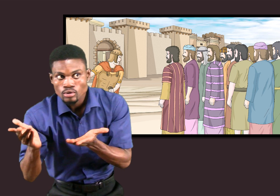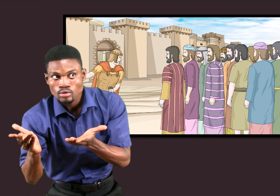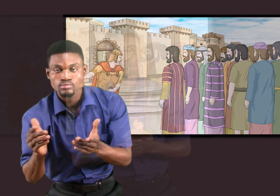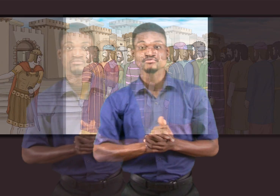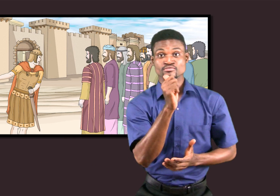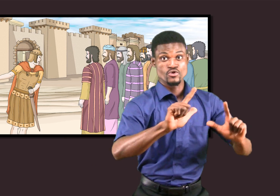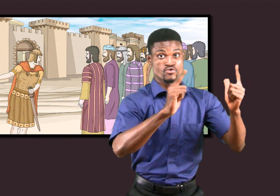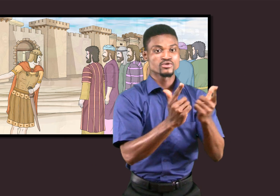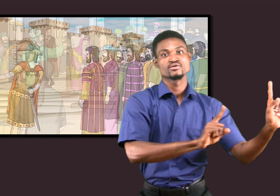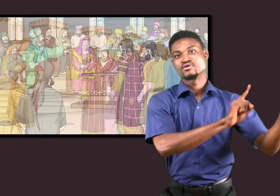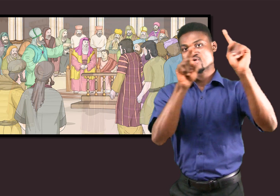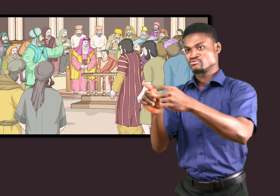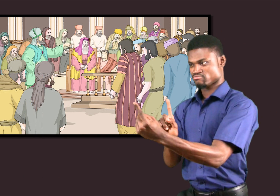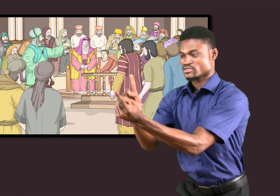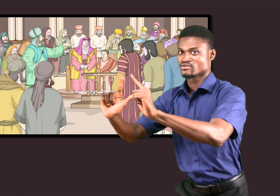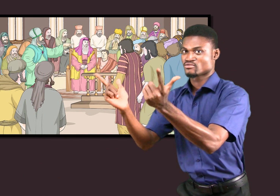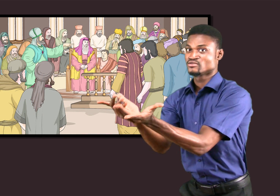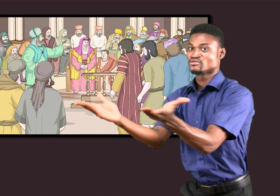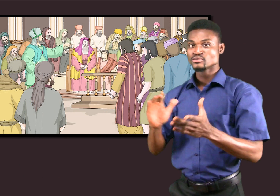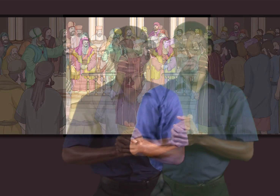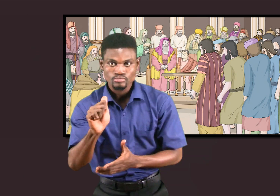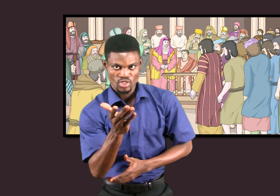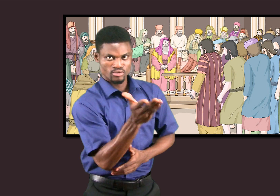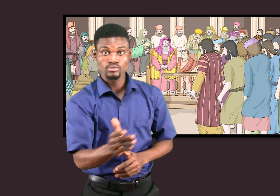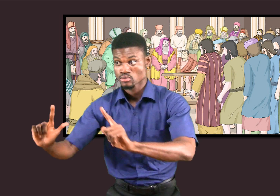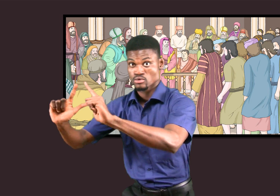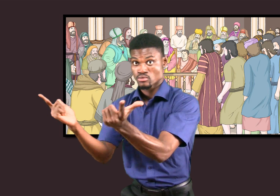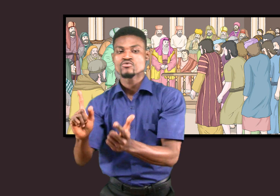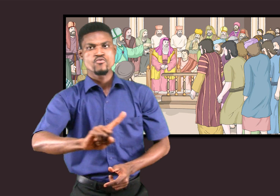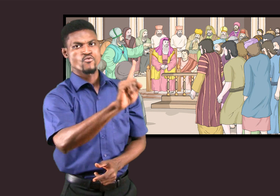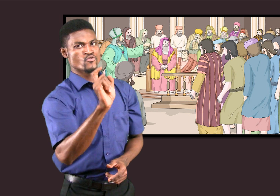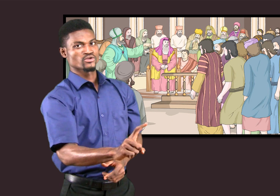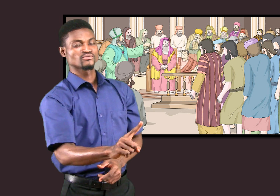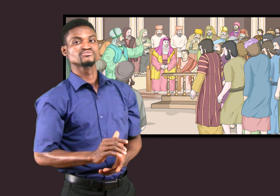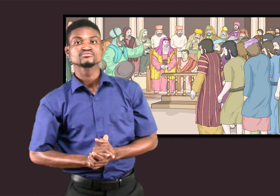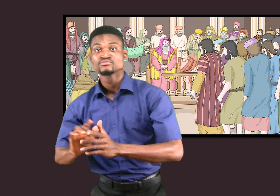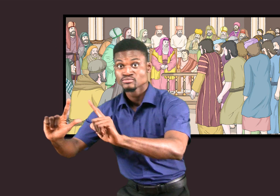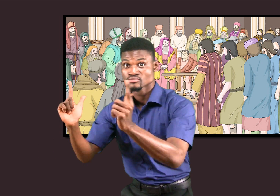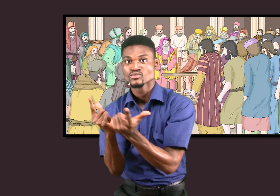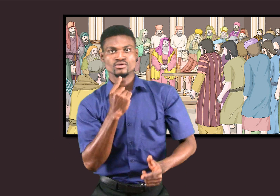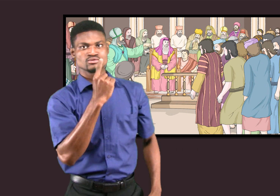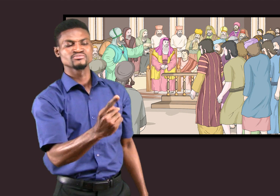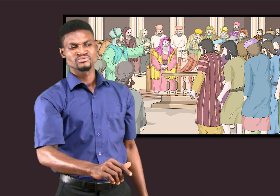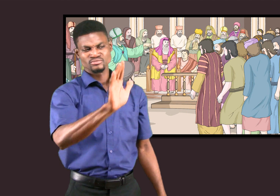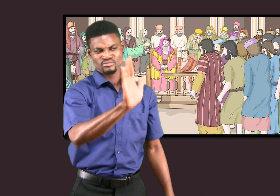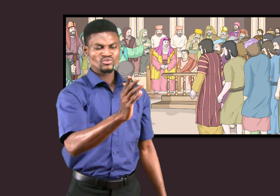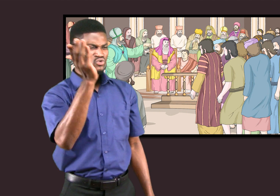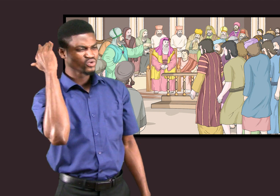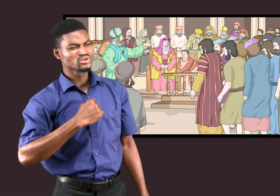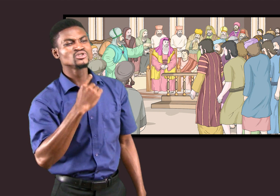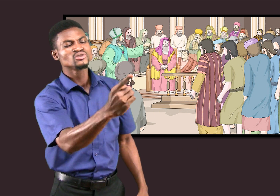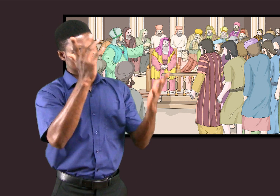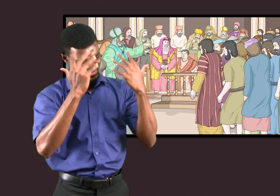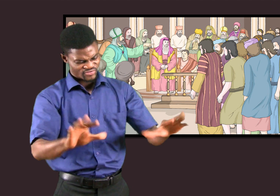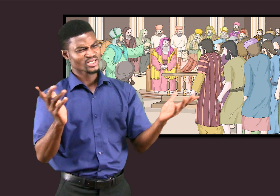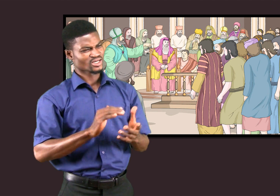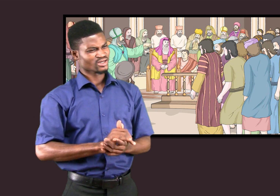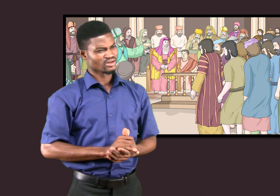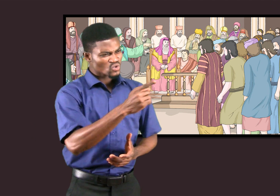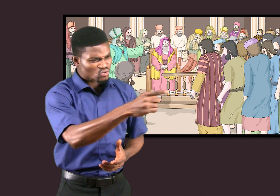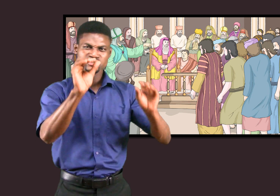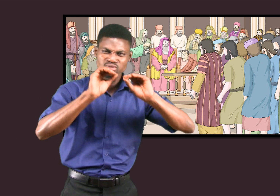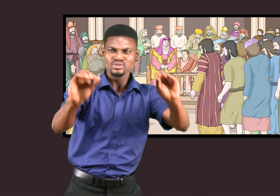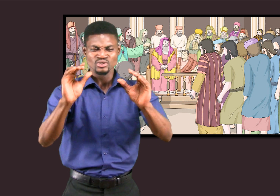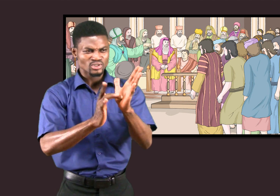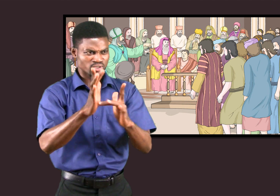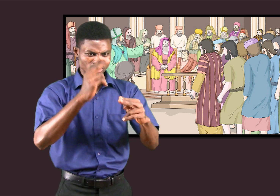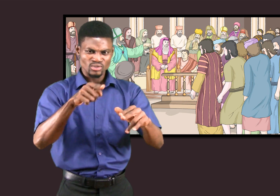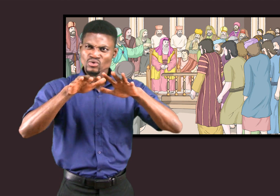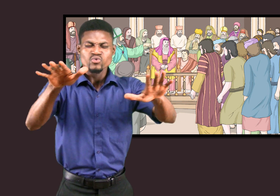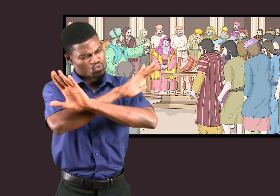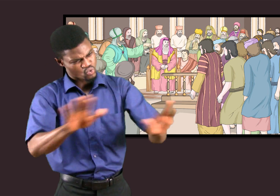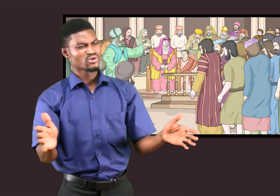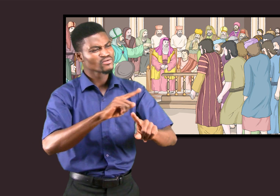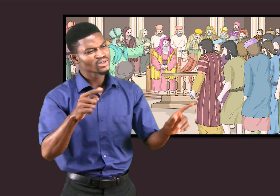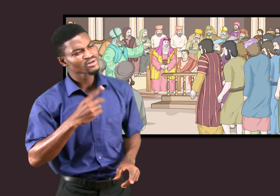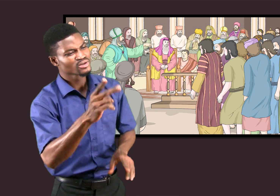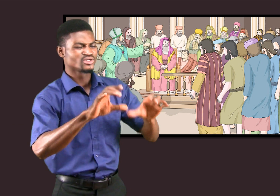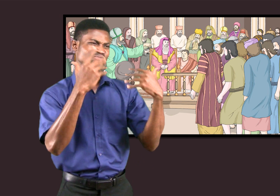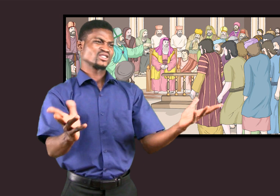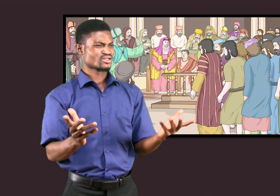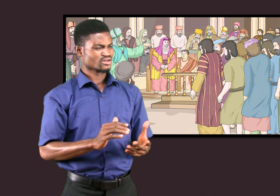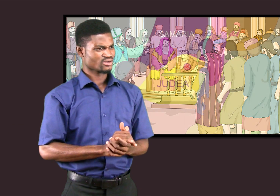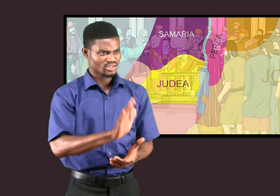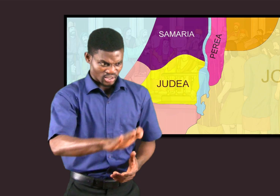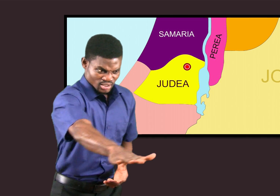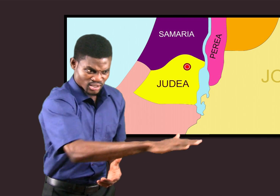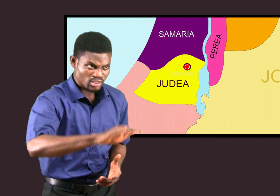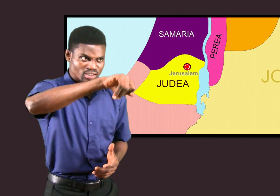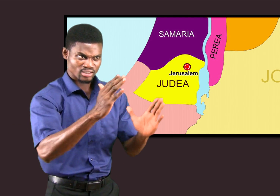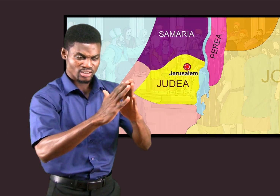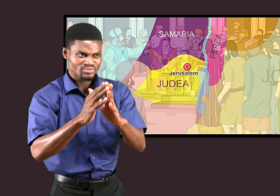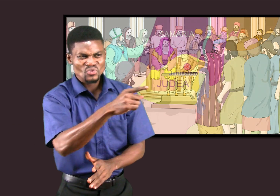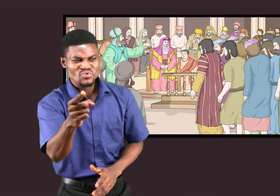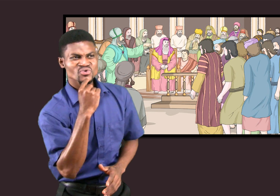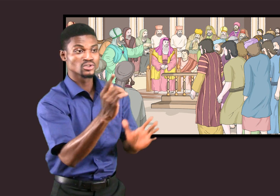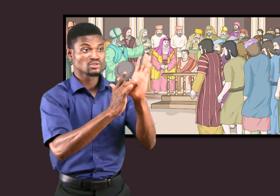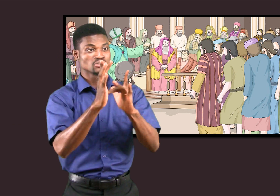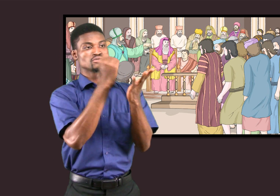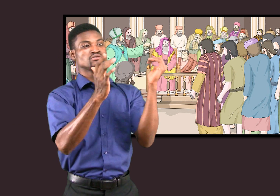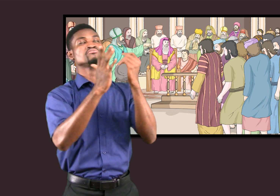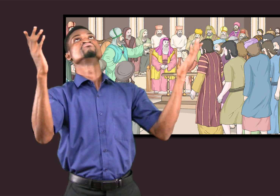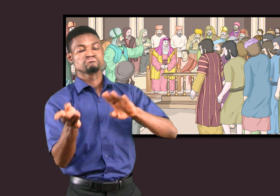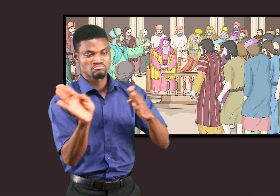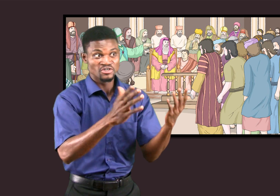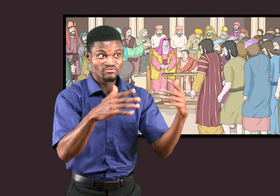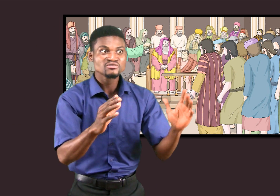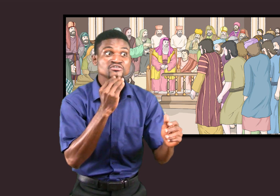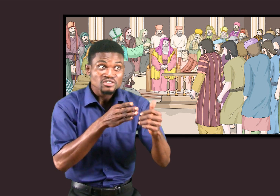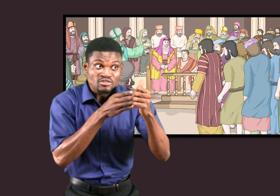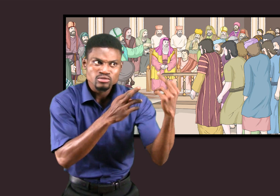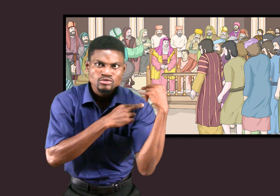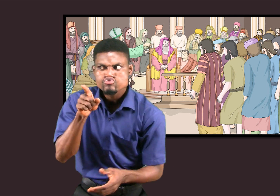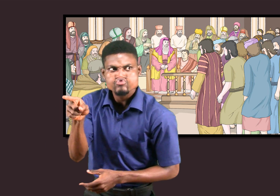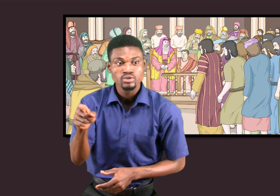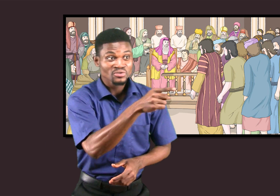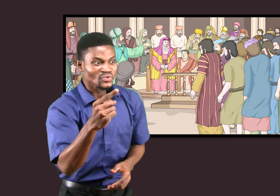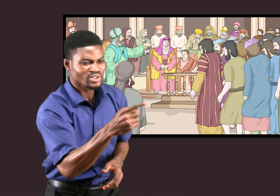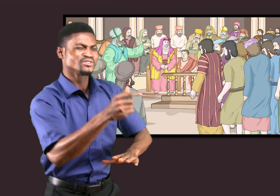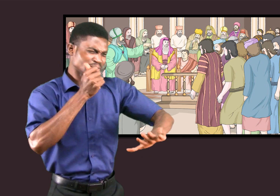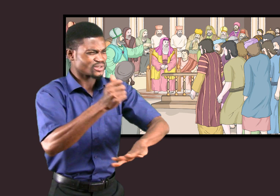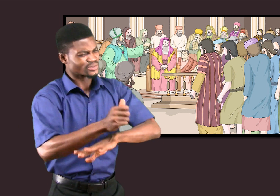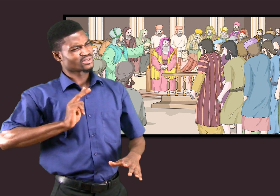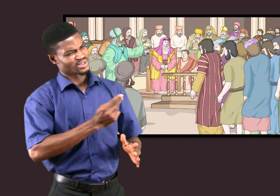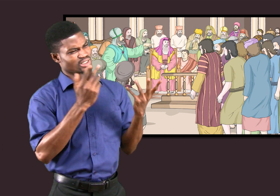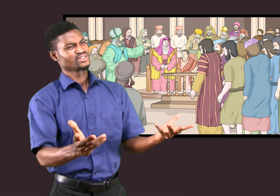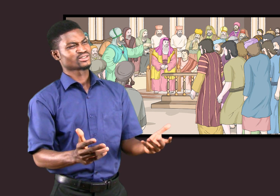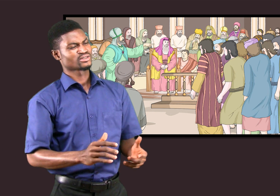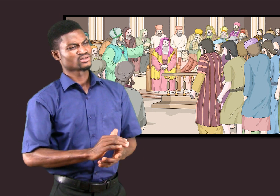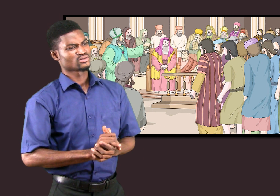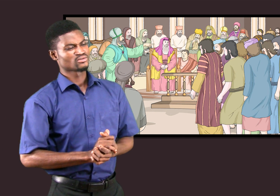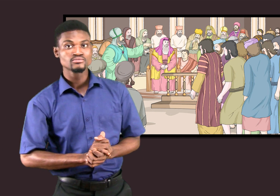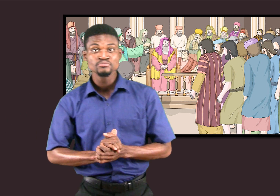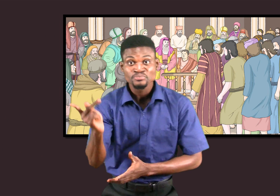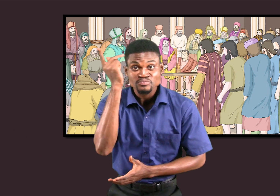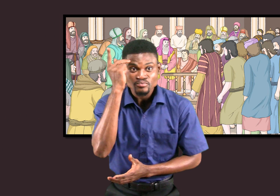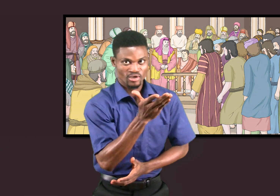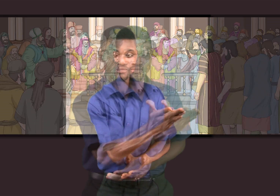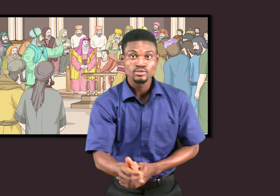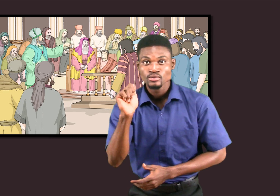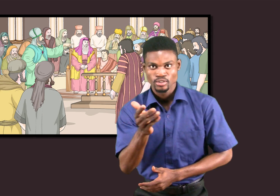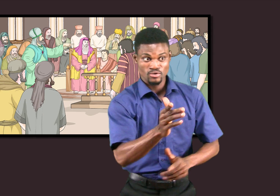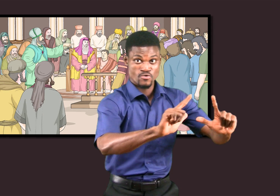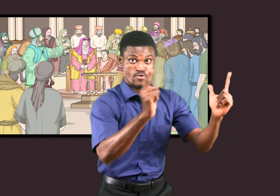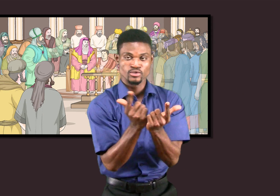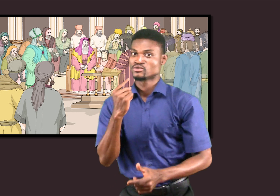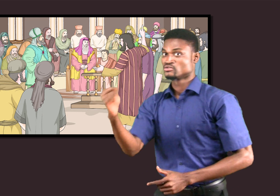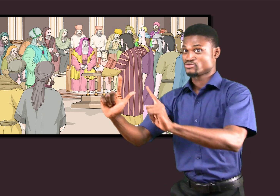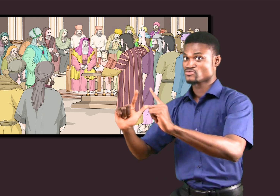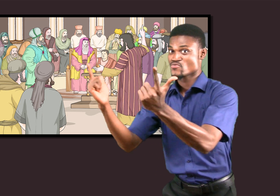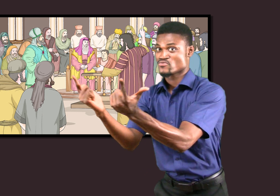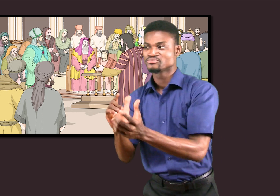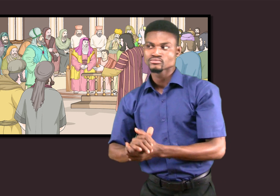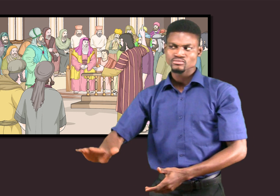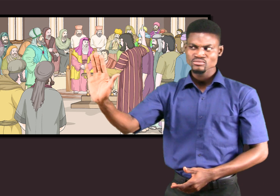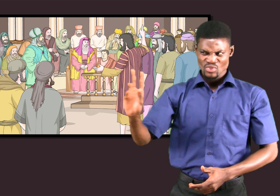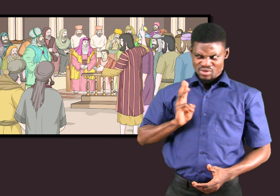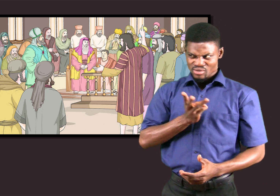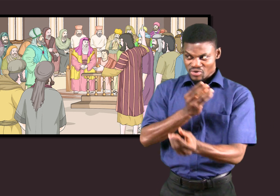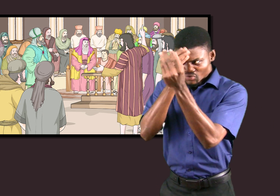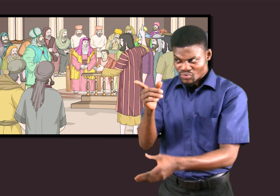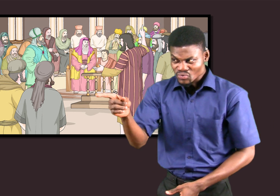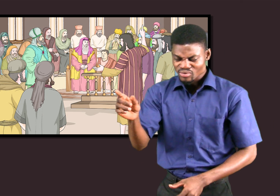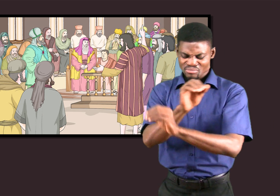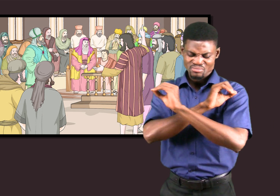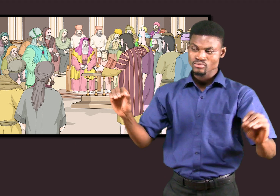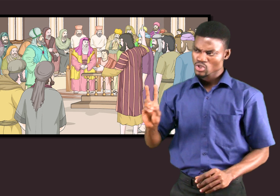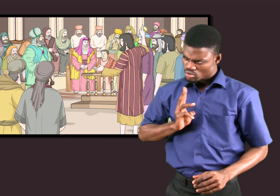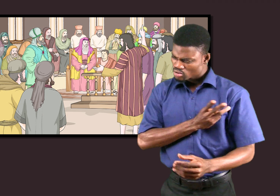They brought them in and made them stand before the Sanhedrin, where the high priest interrogated them. “We gave you strict orders not to teach in this name,” he said. “Yet you have filled Jerusalem with your teaching and are determined to make us responsible for this man’s blood.”